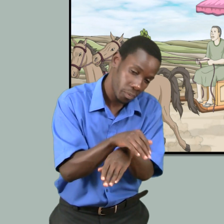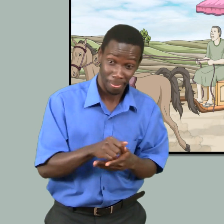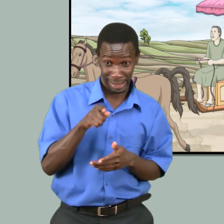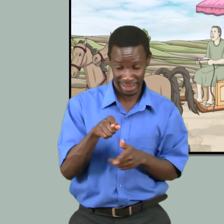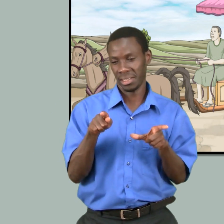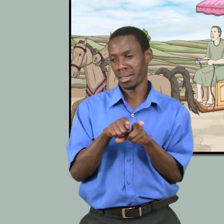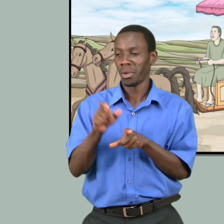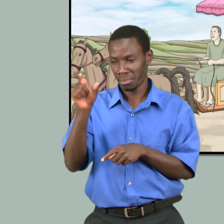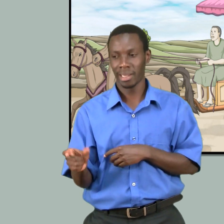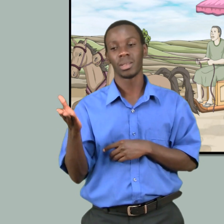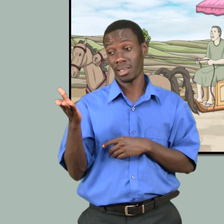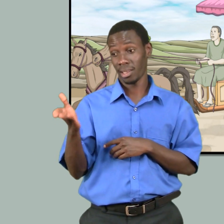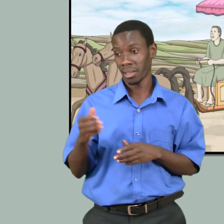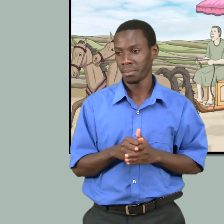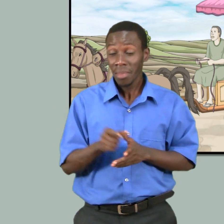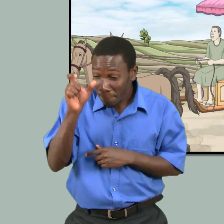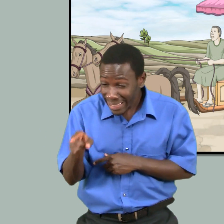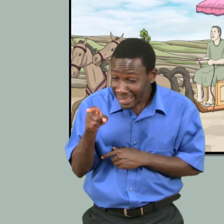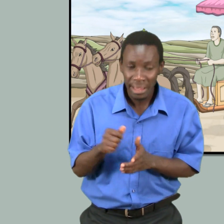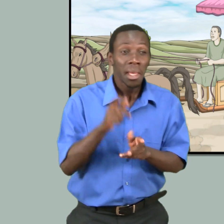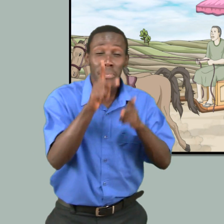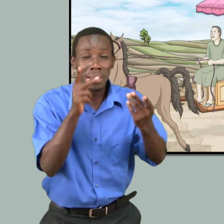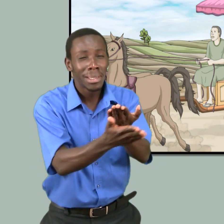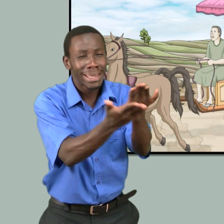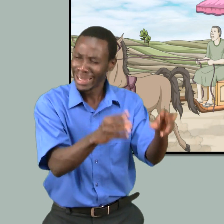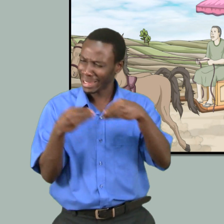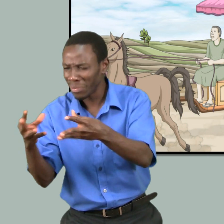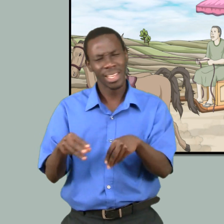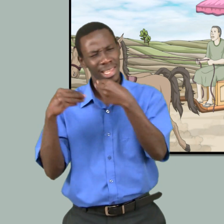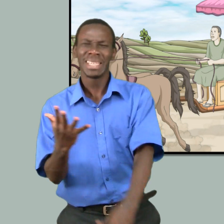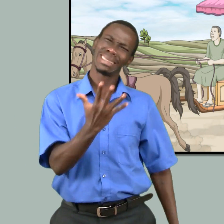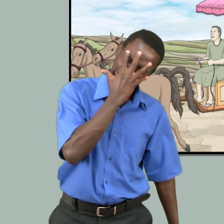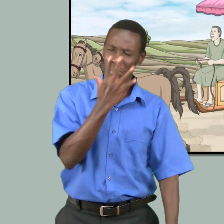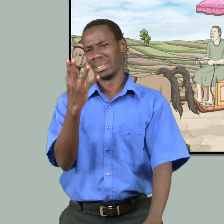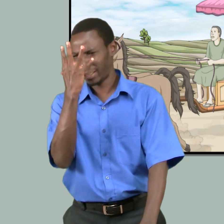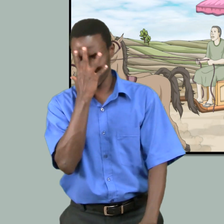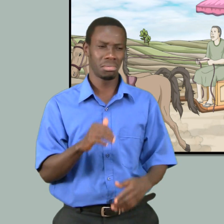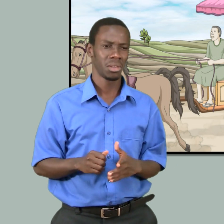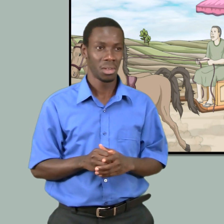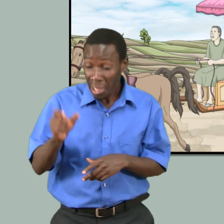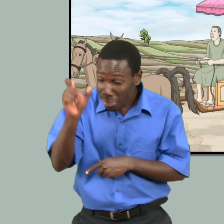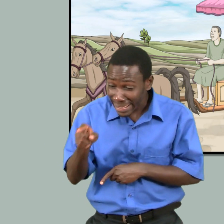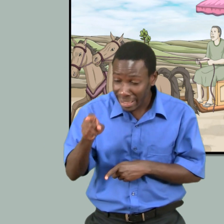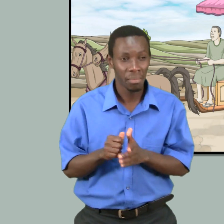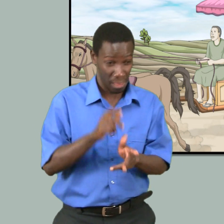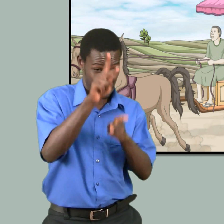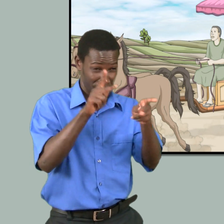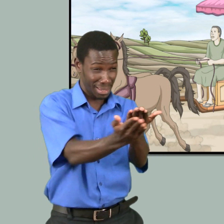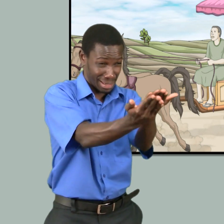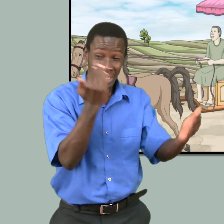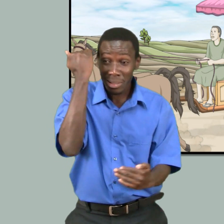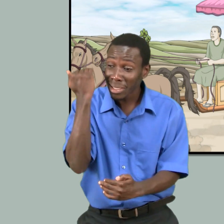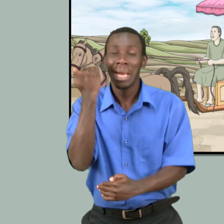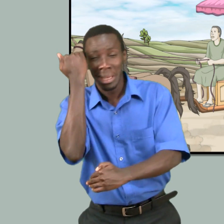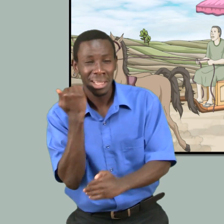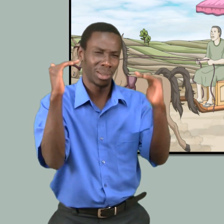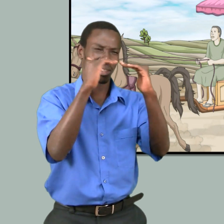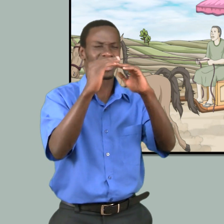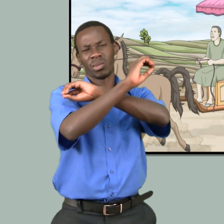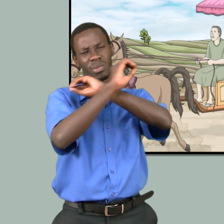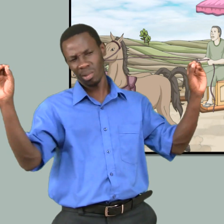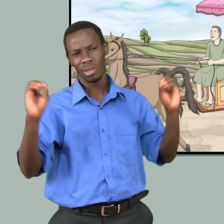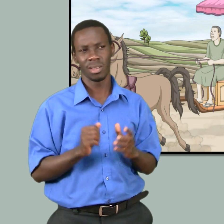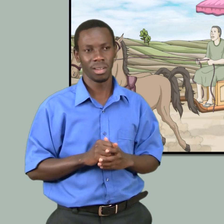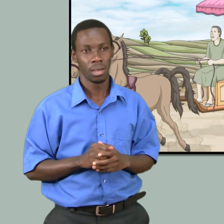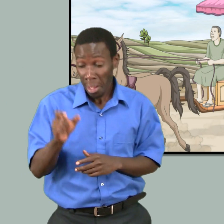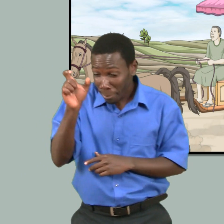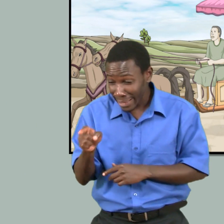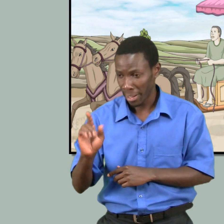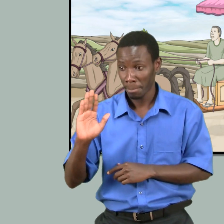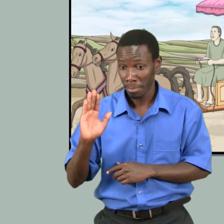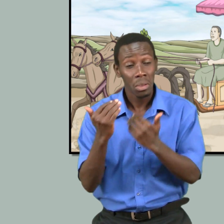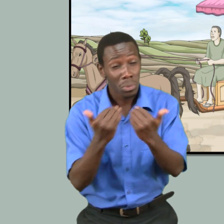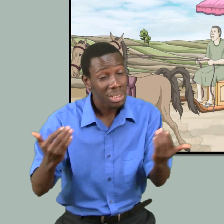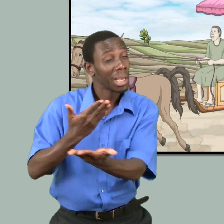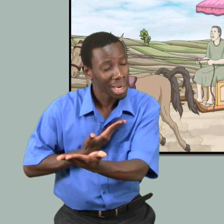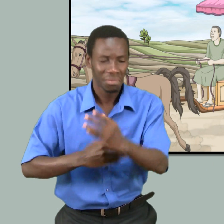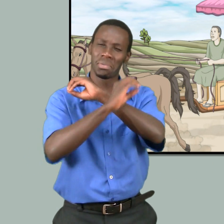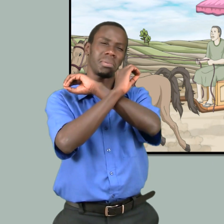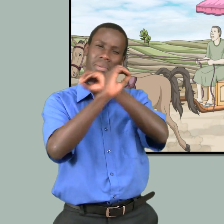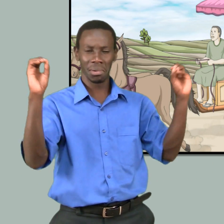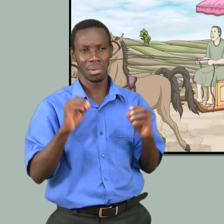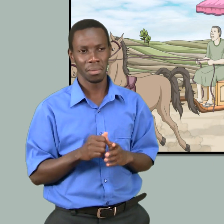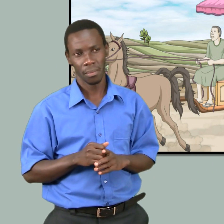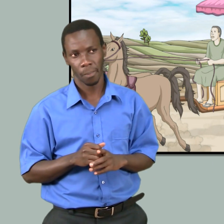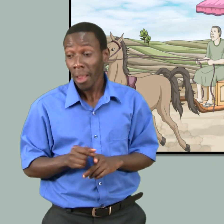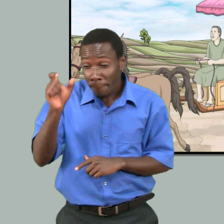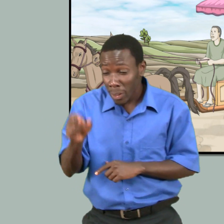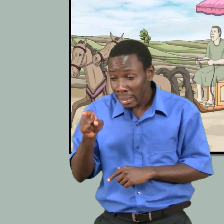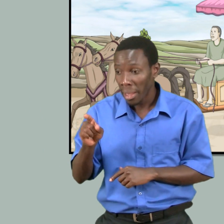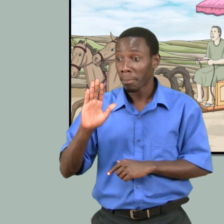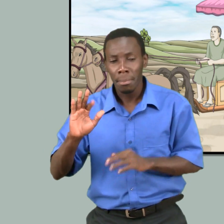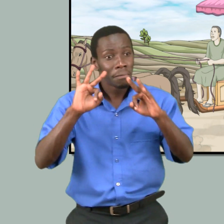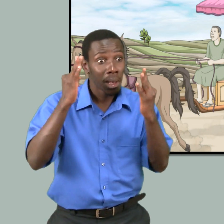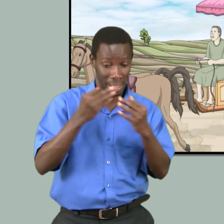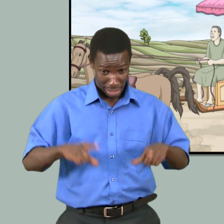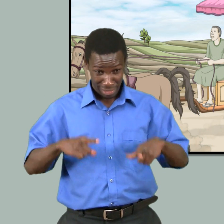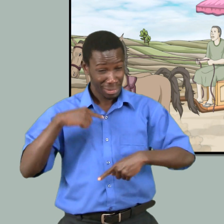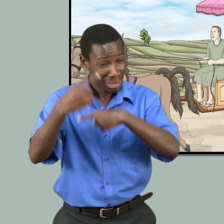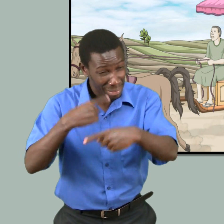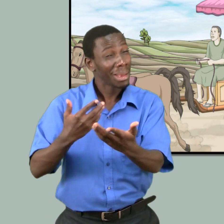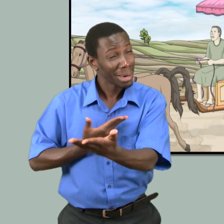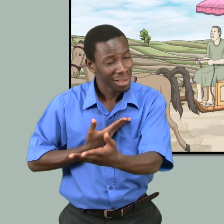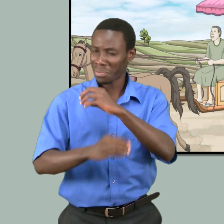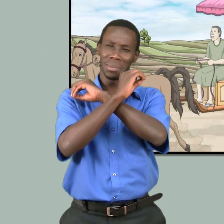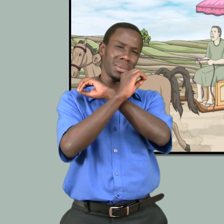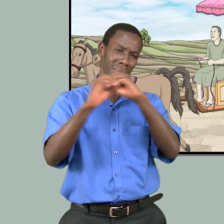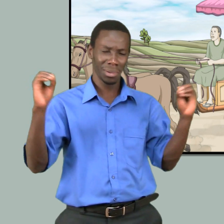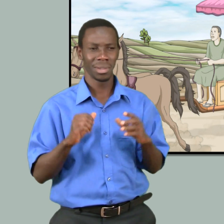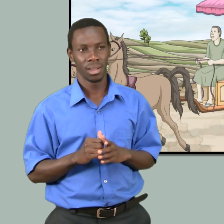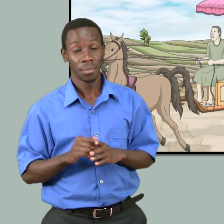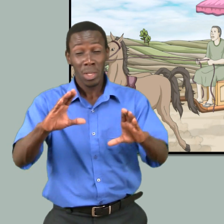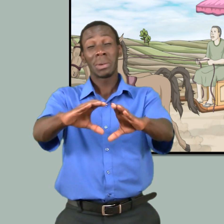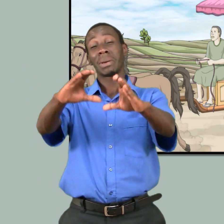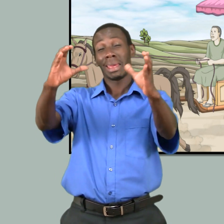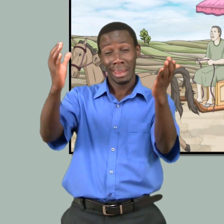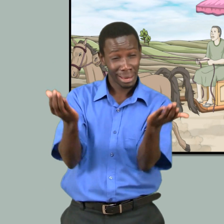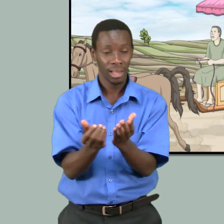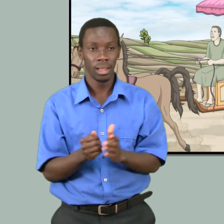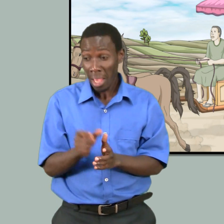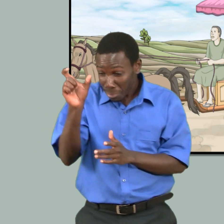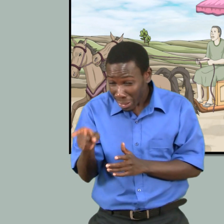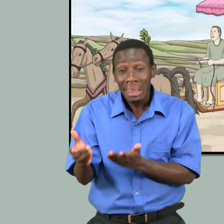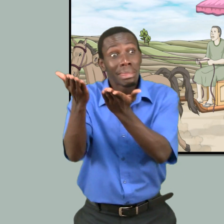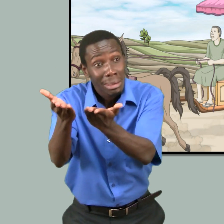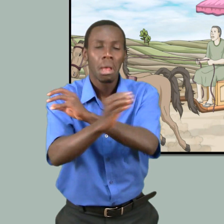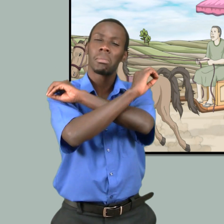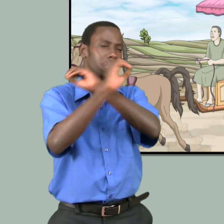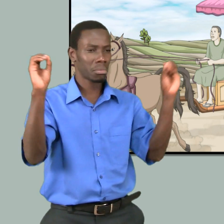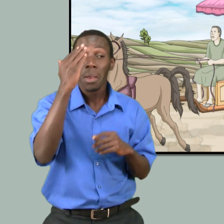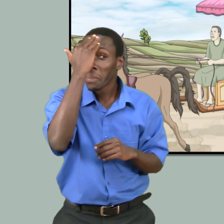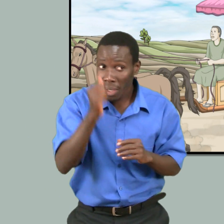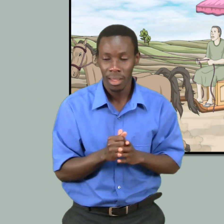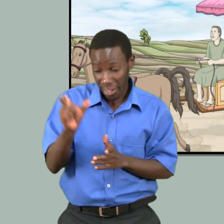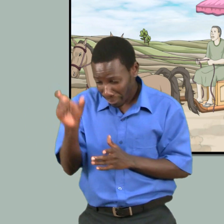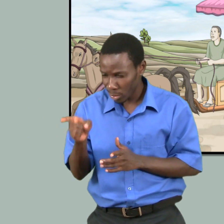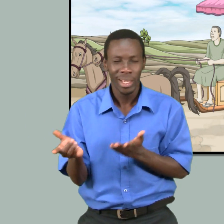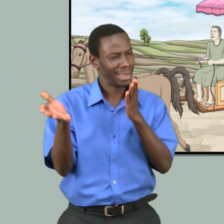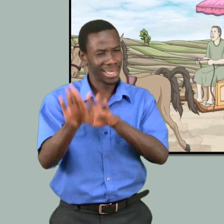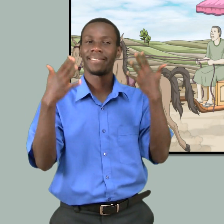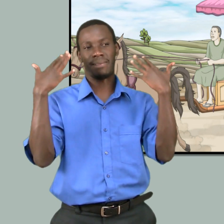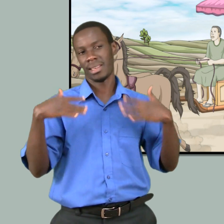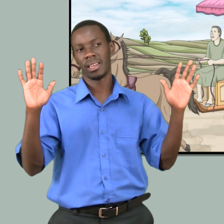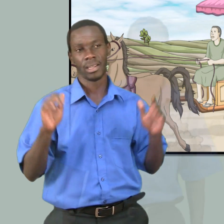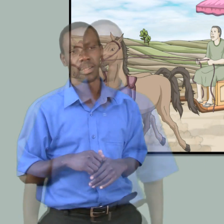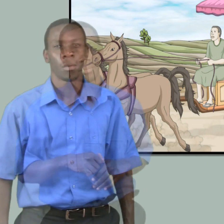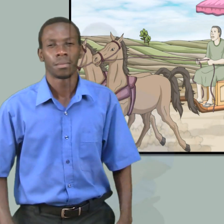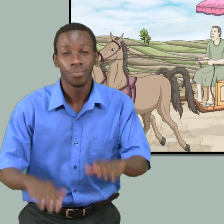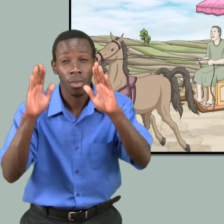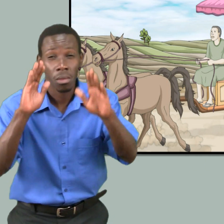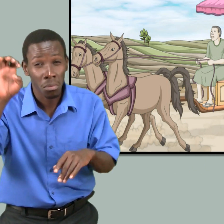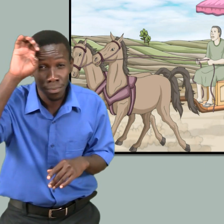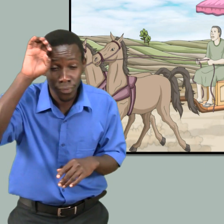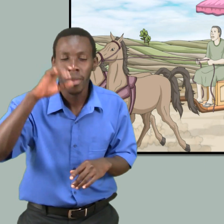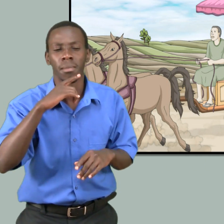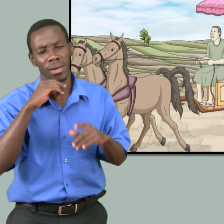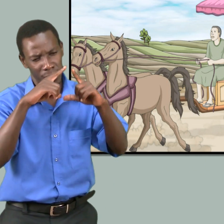In His humiliation He was deprived of justice. Who can recount His descendants? For His life was removed from the earth.”